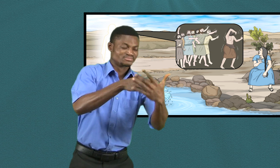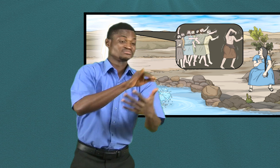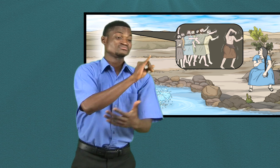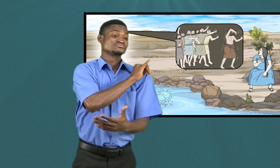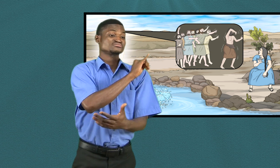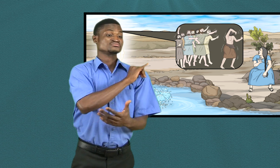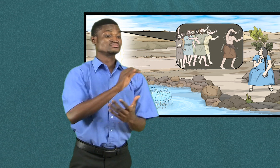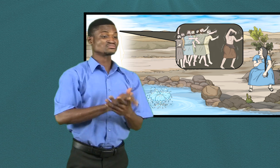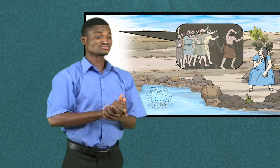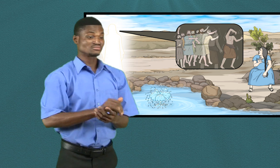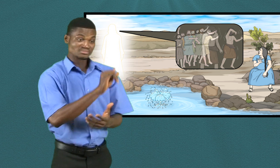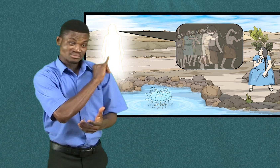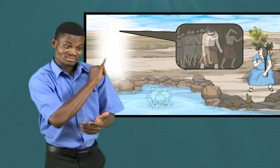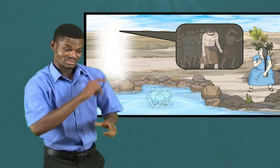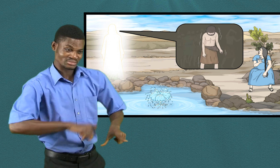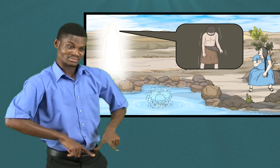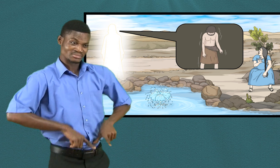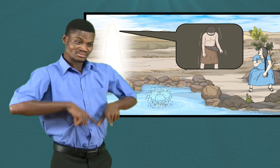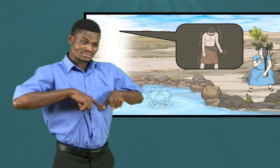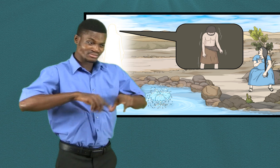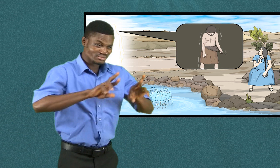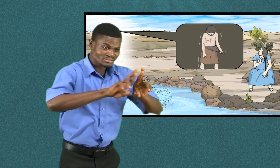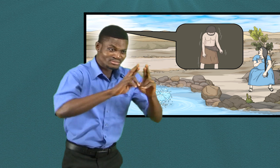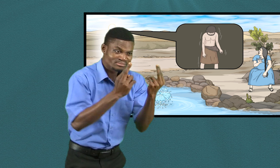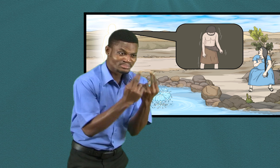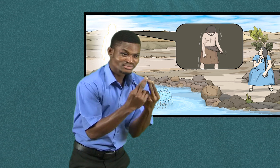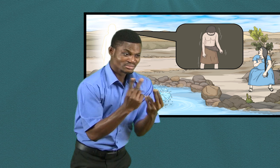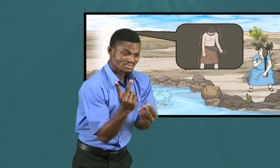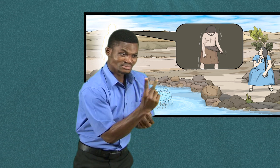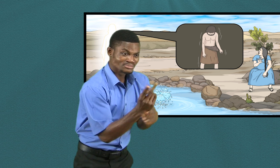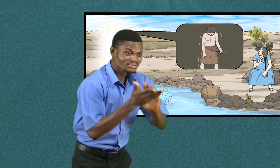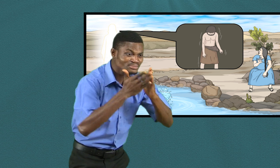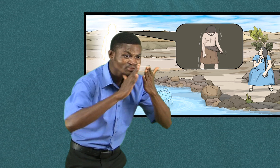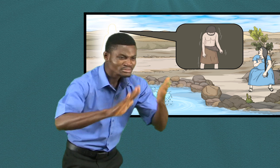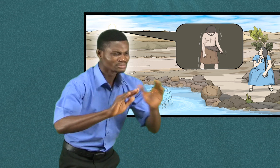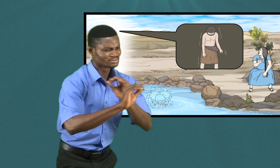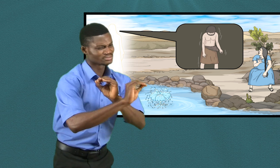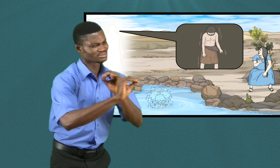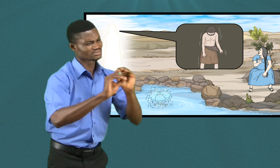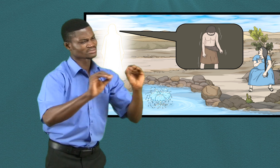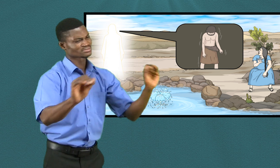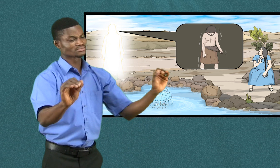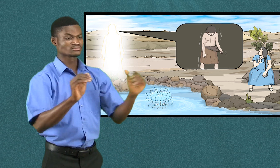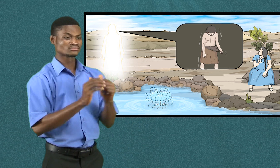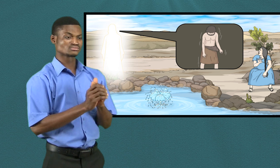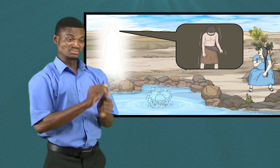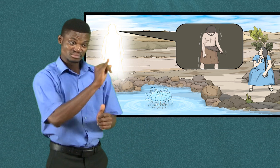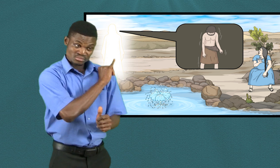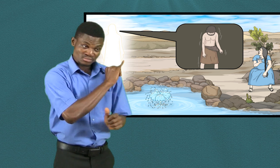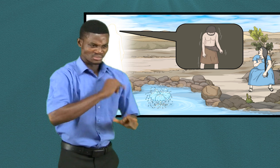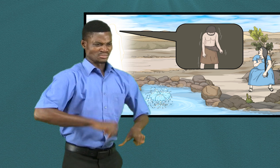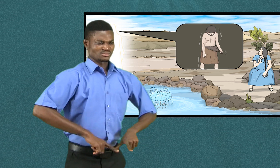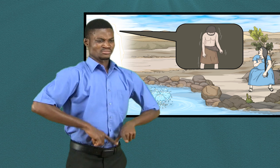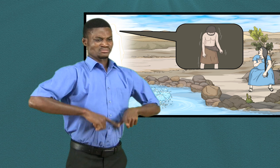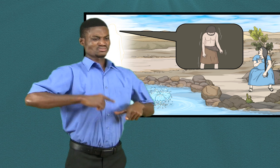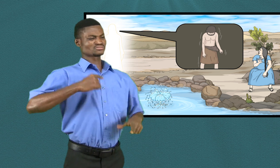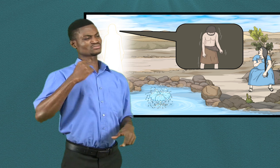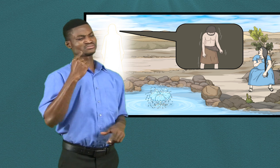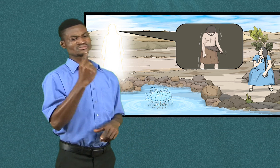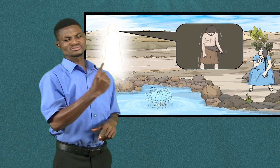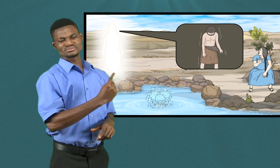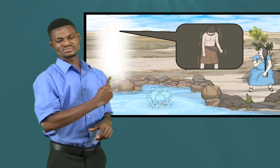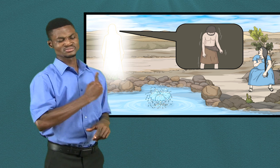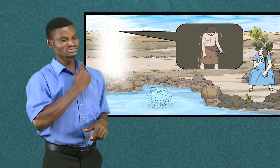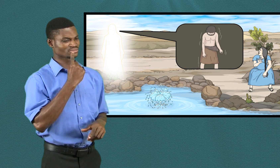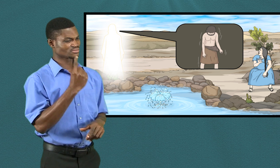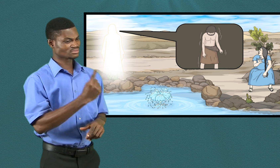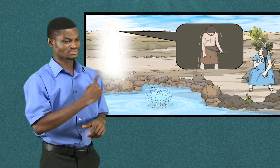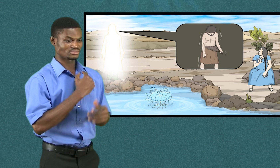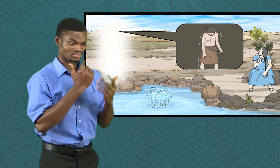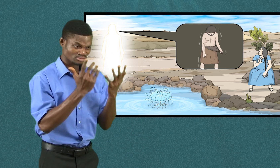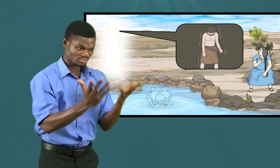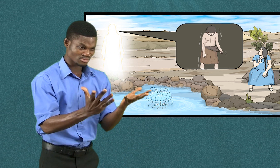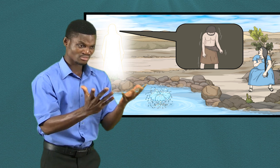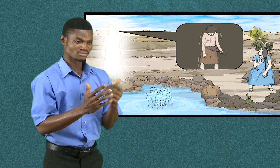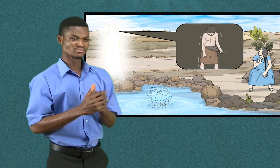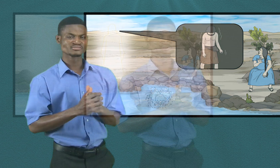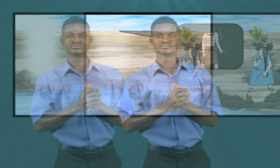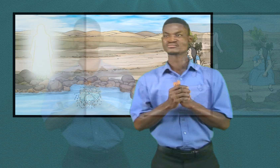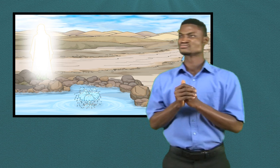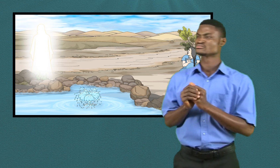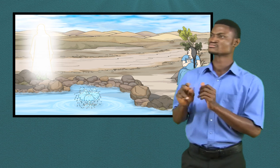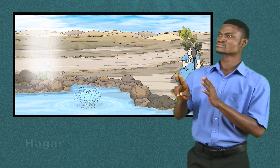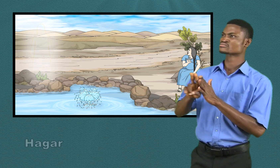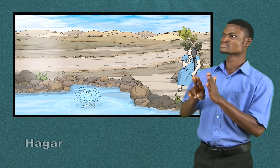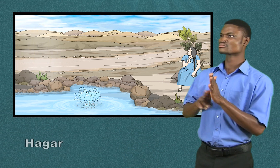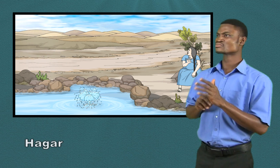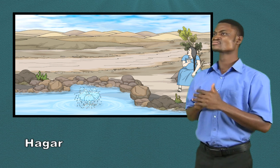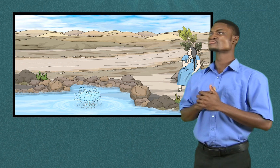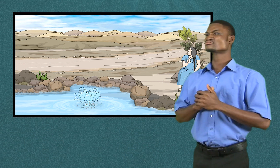he will live in hostility toward all his brothers.”